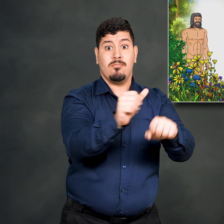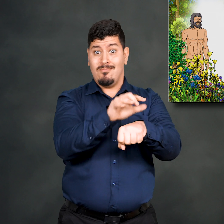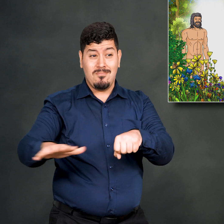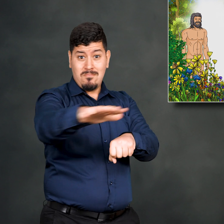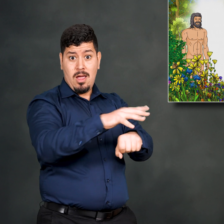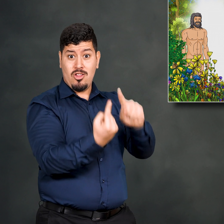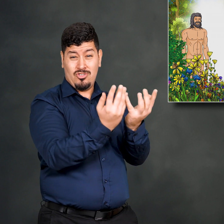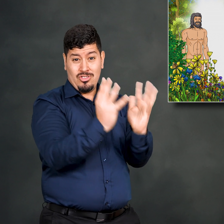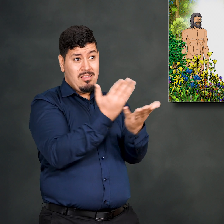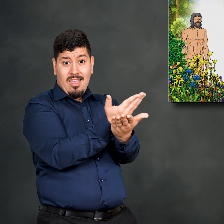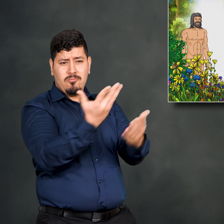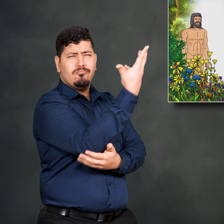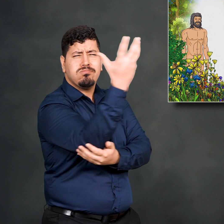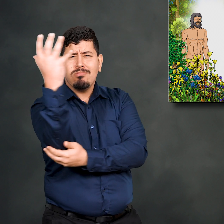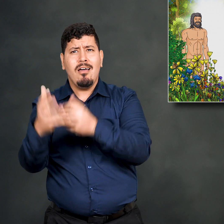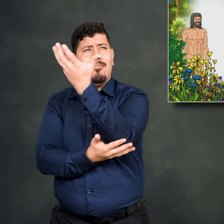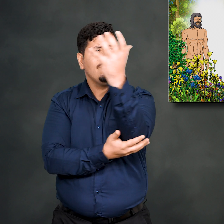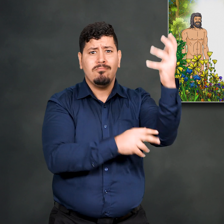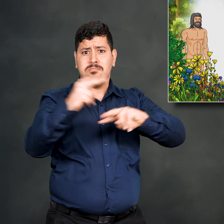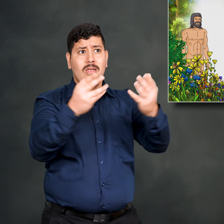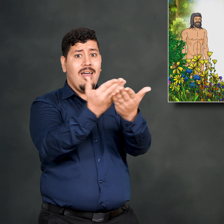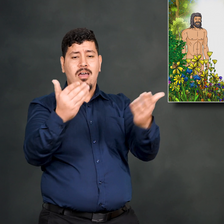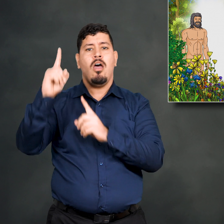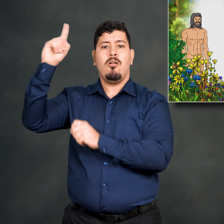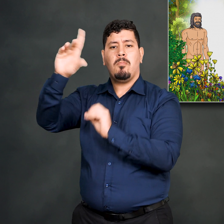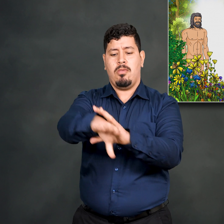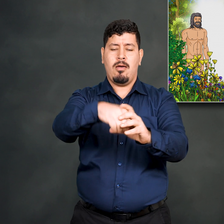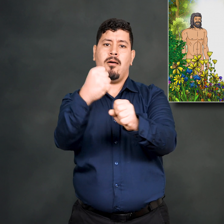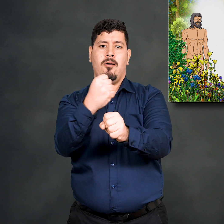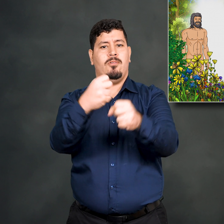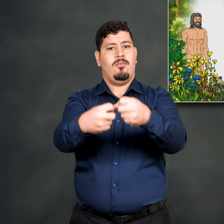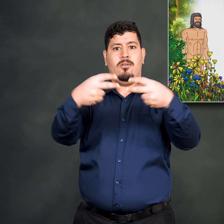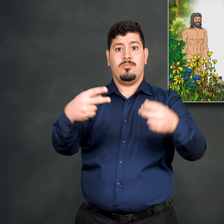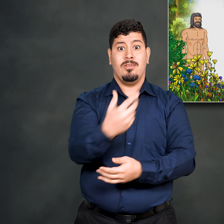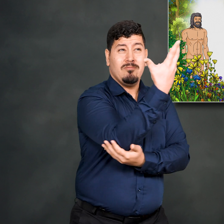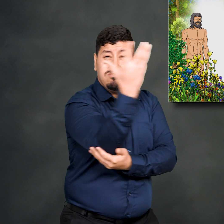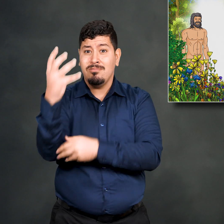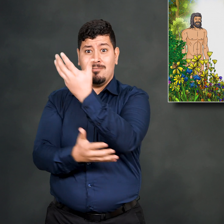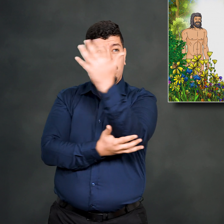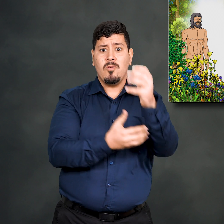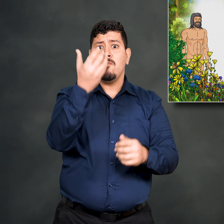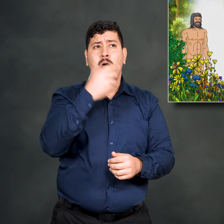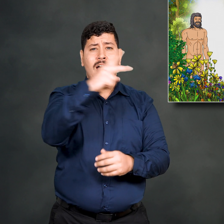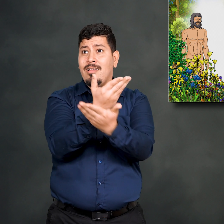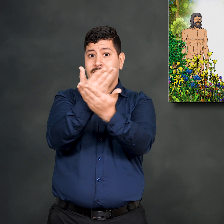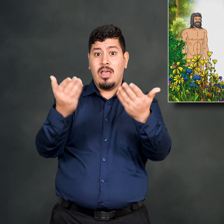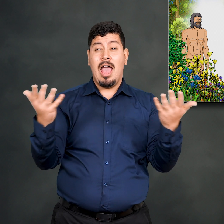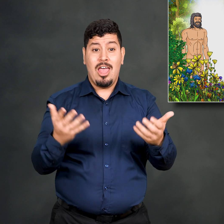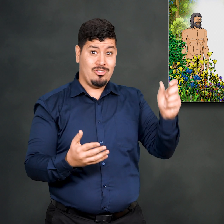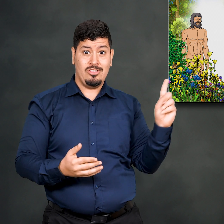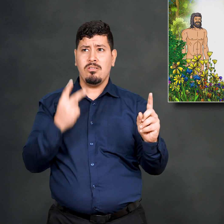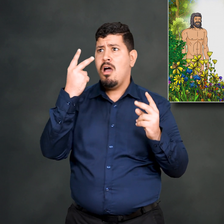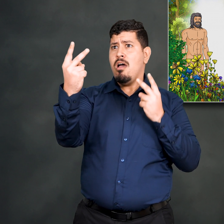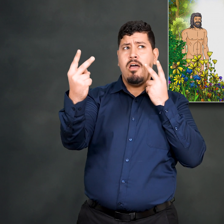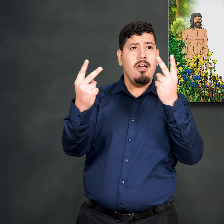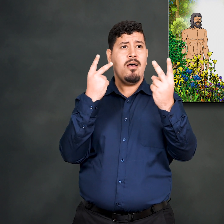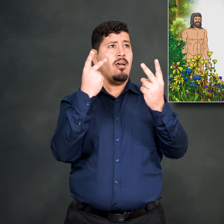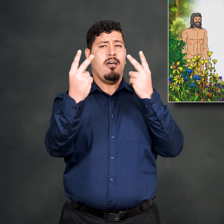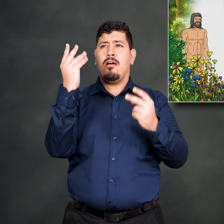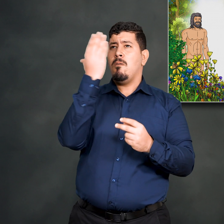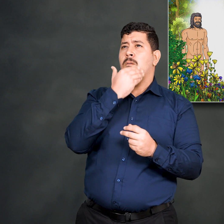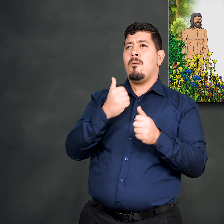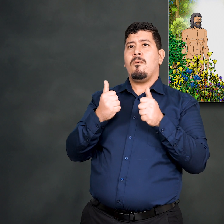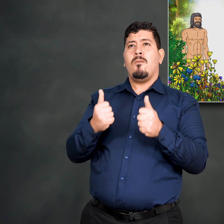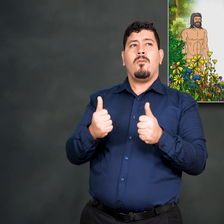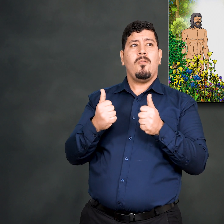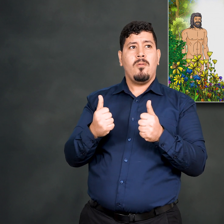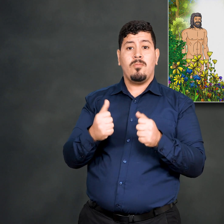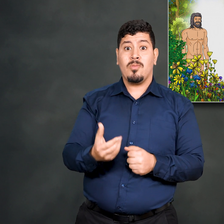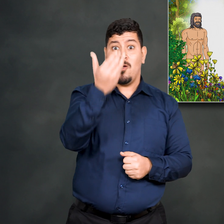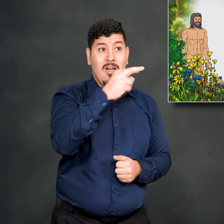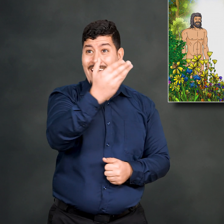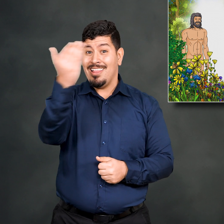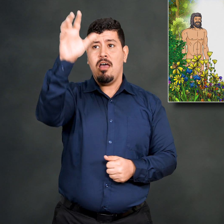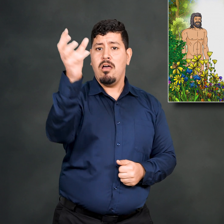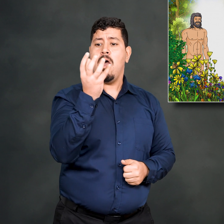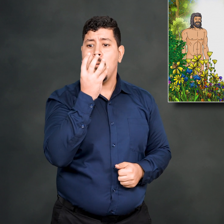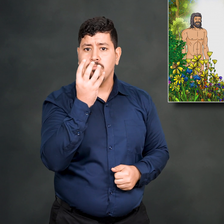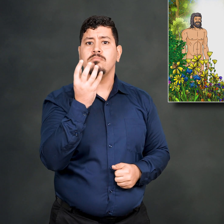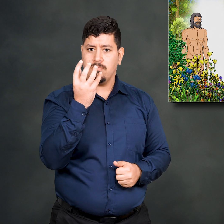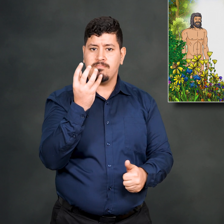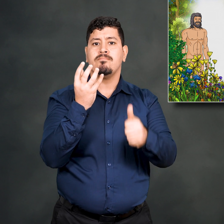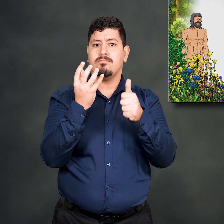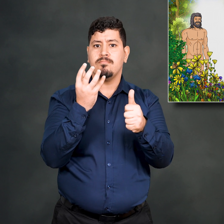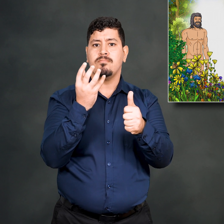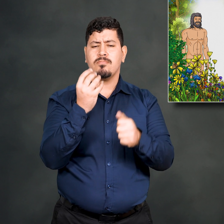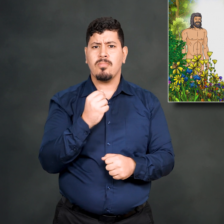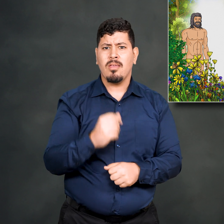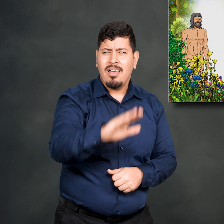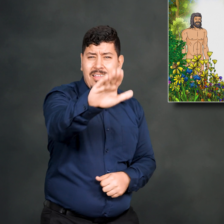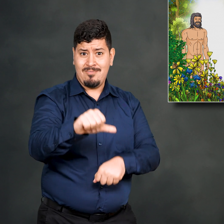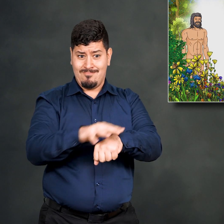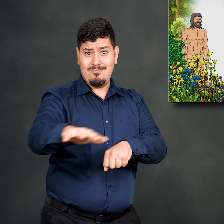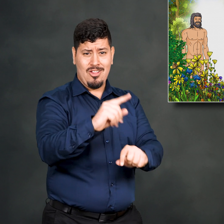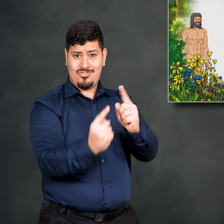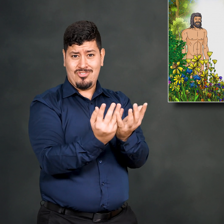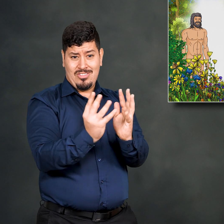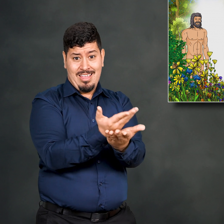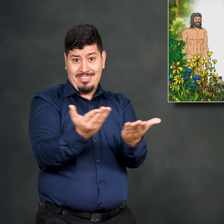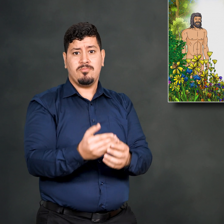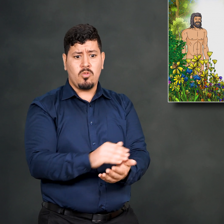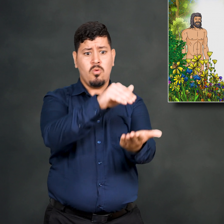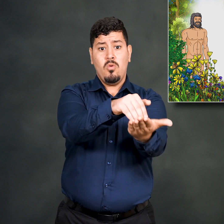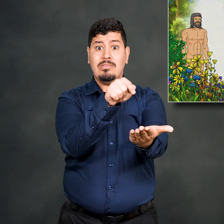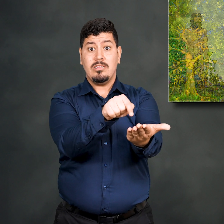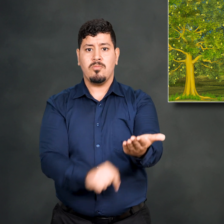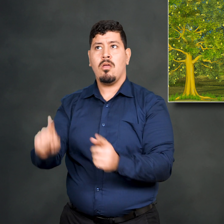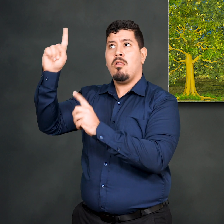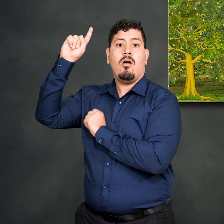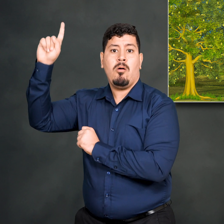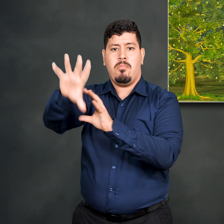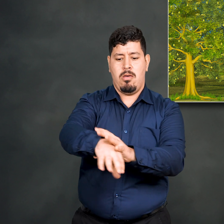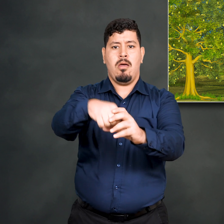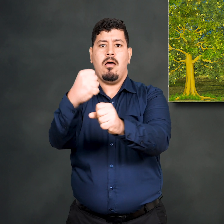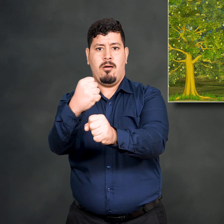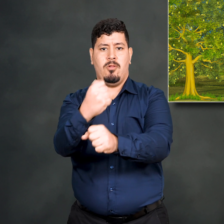Out of the ground the LORD God gave growth to every tree that is pleasing to the eye and good for food.